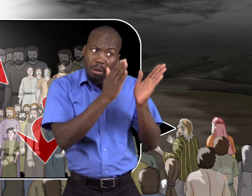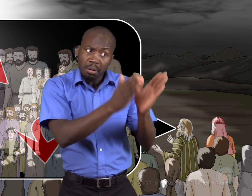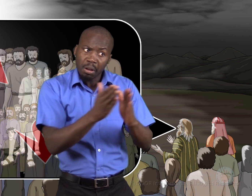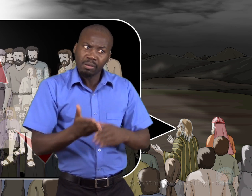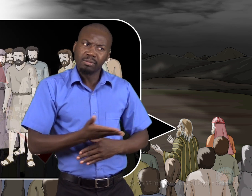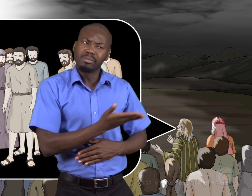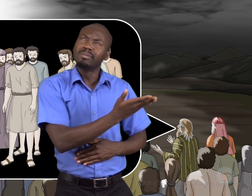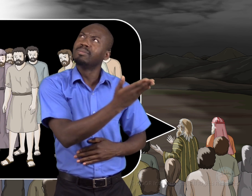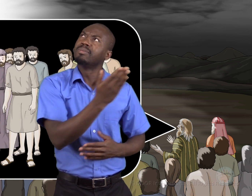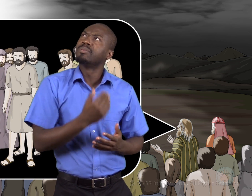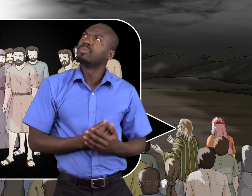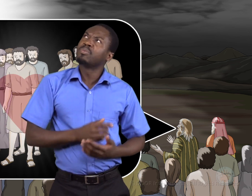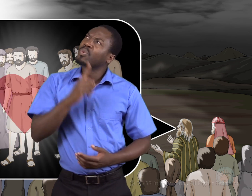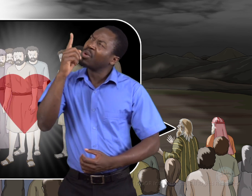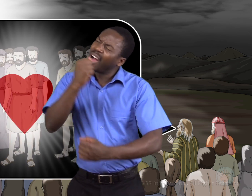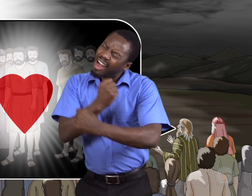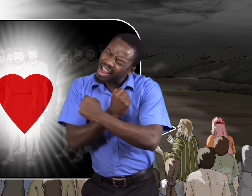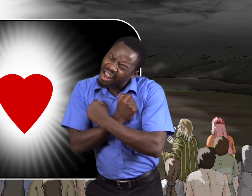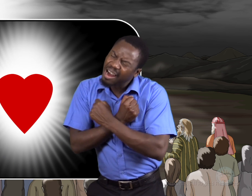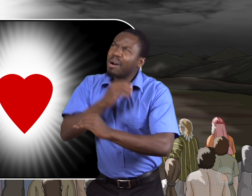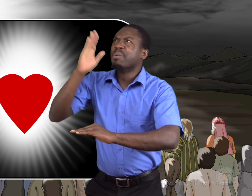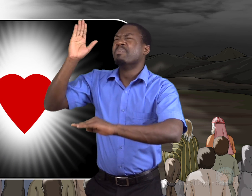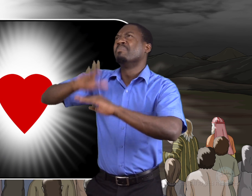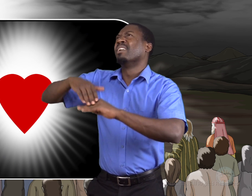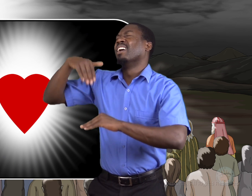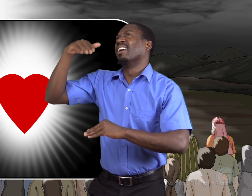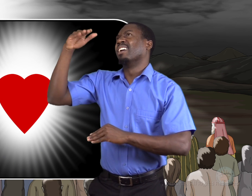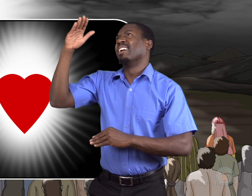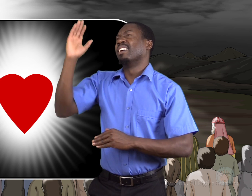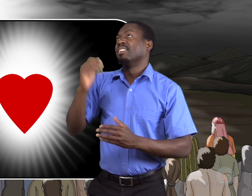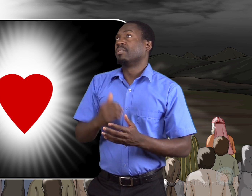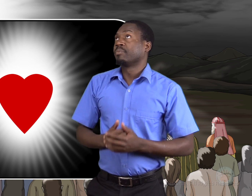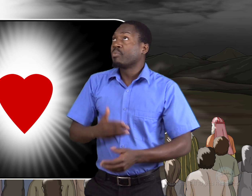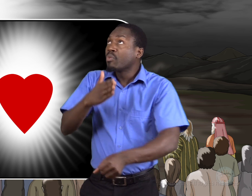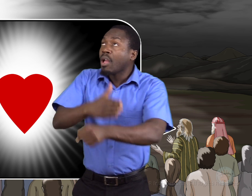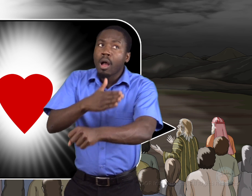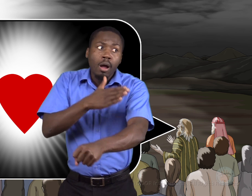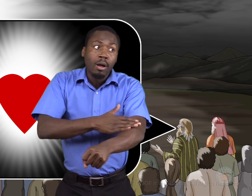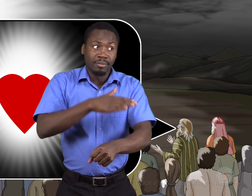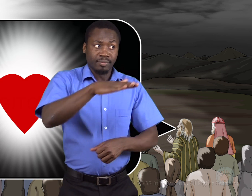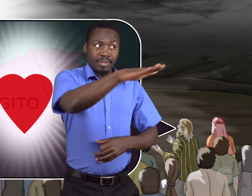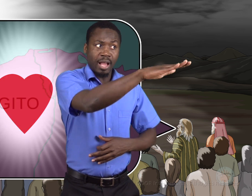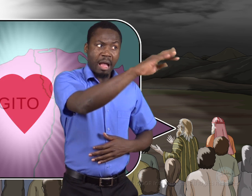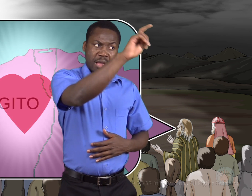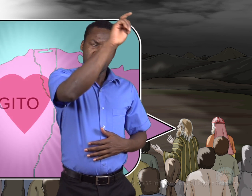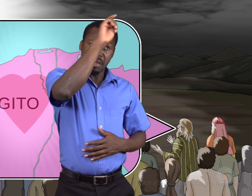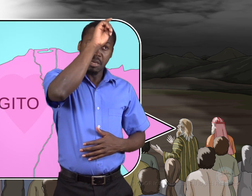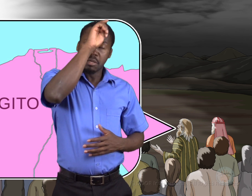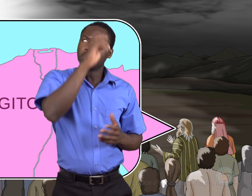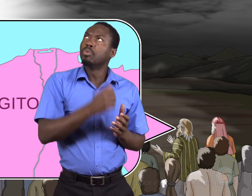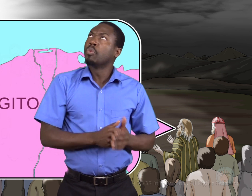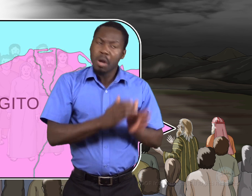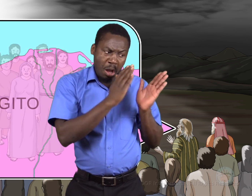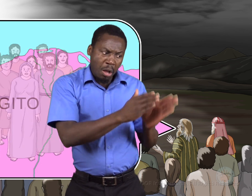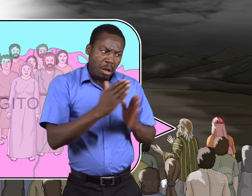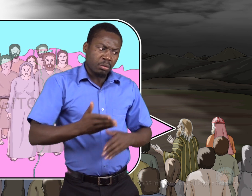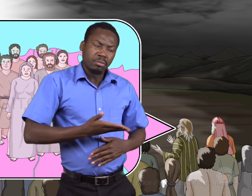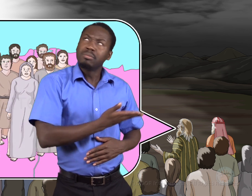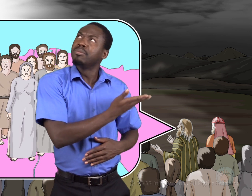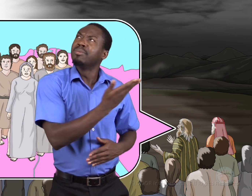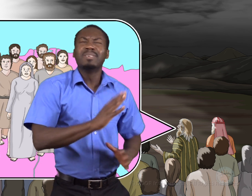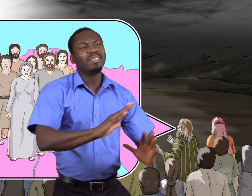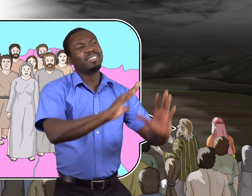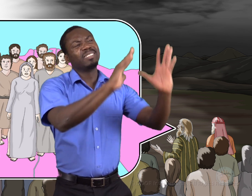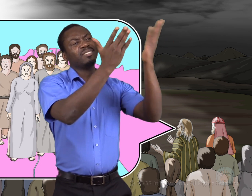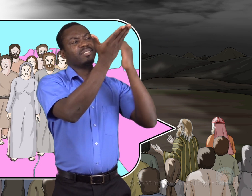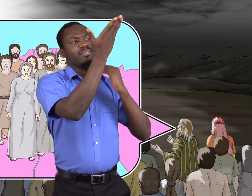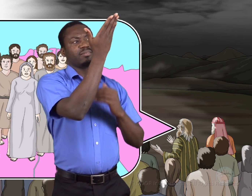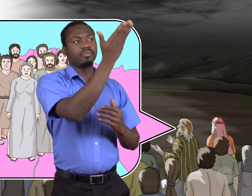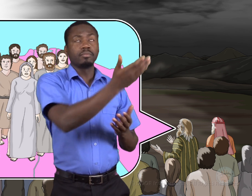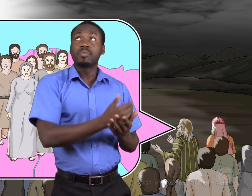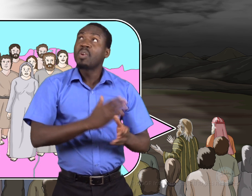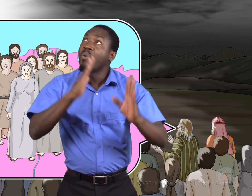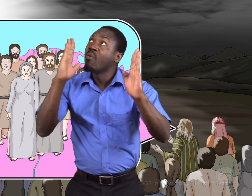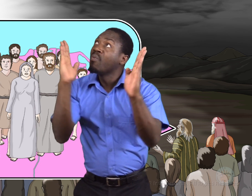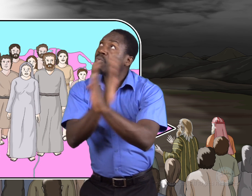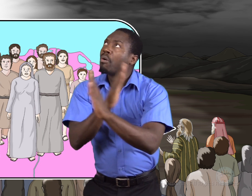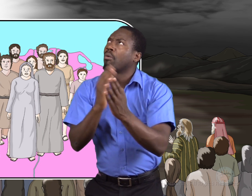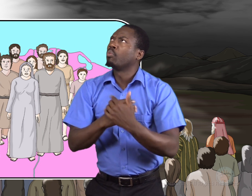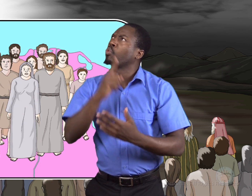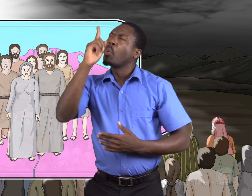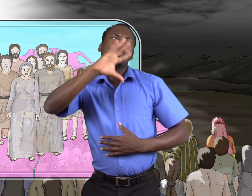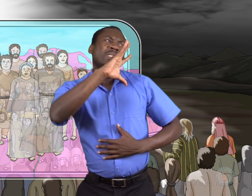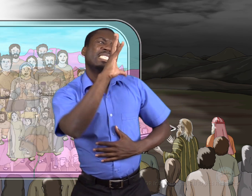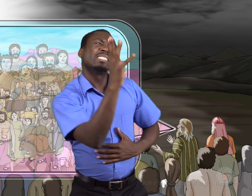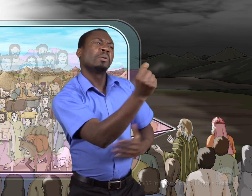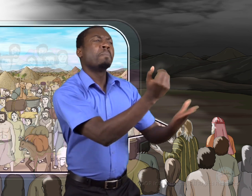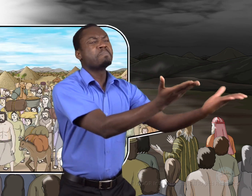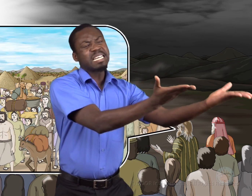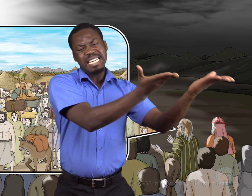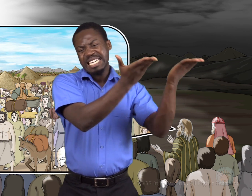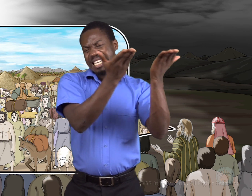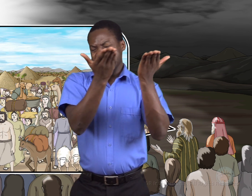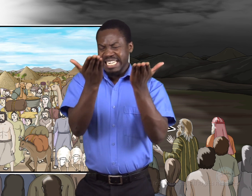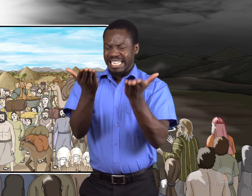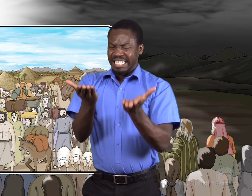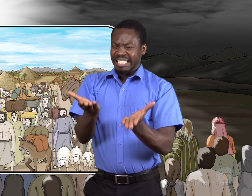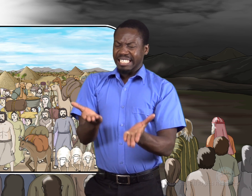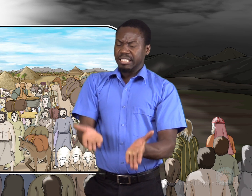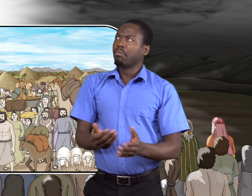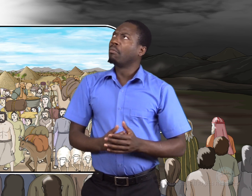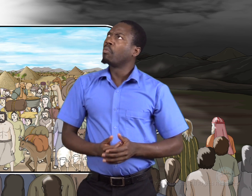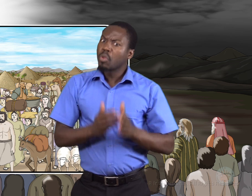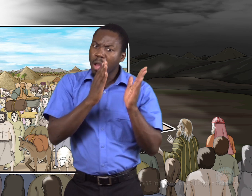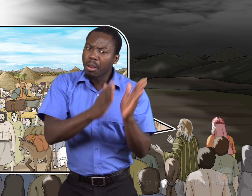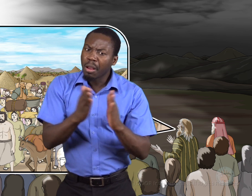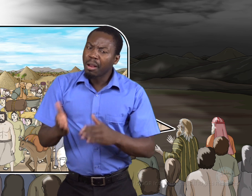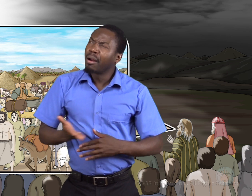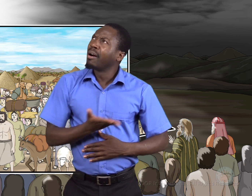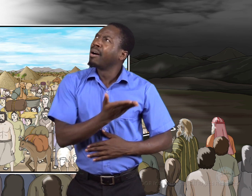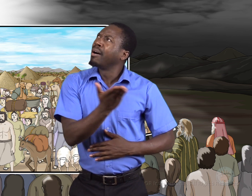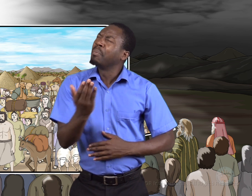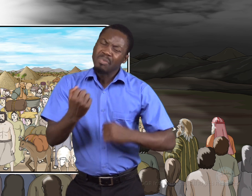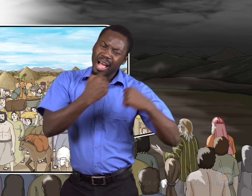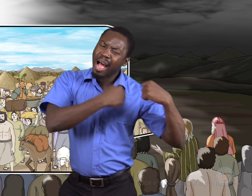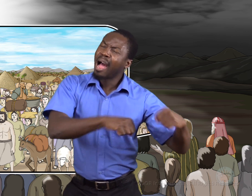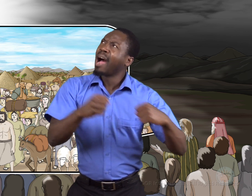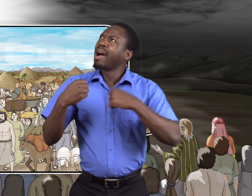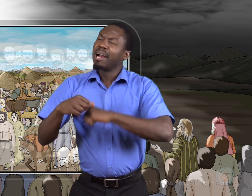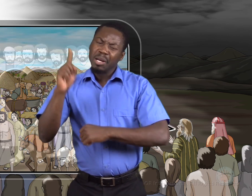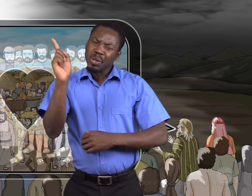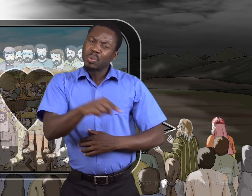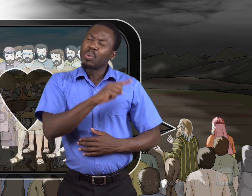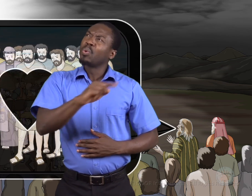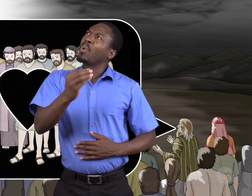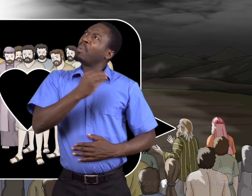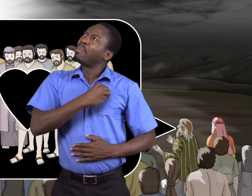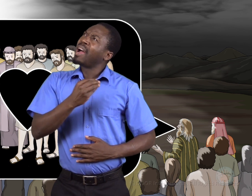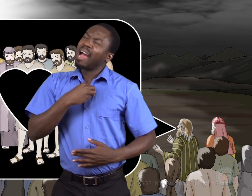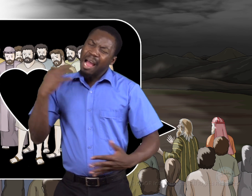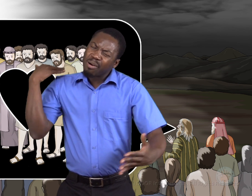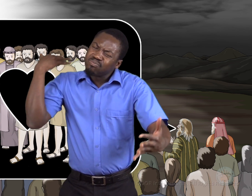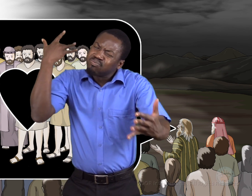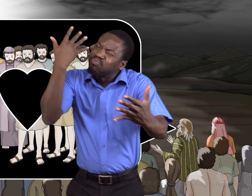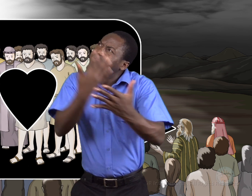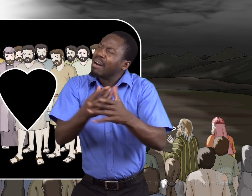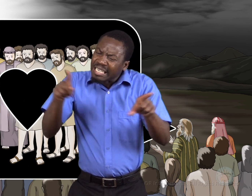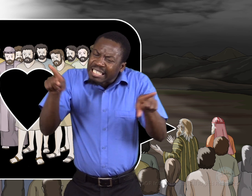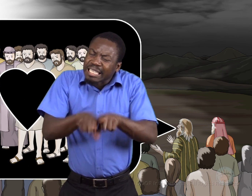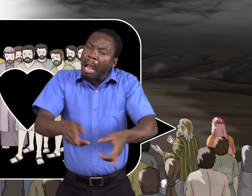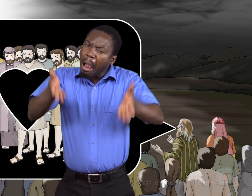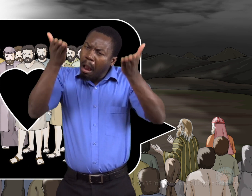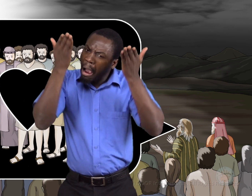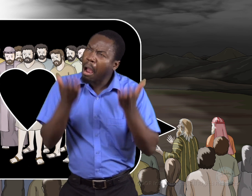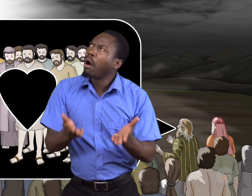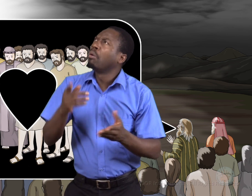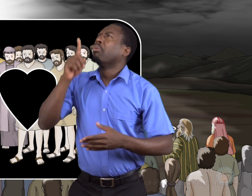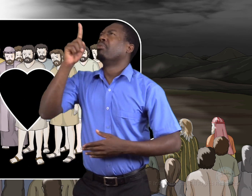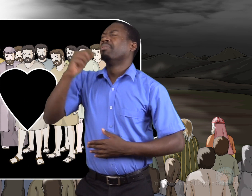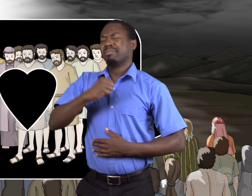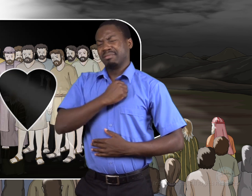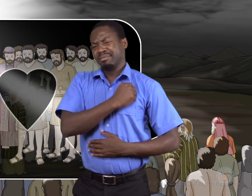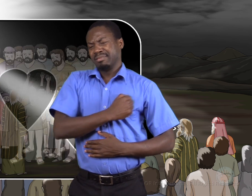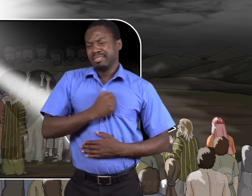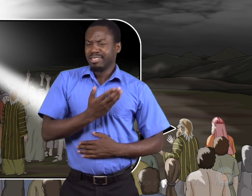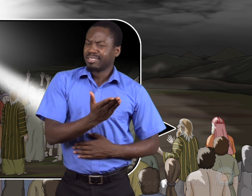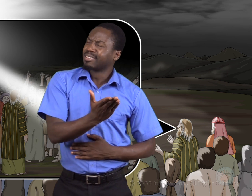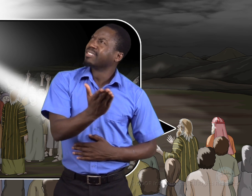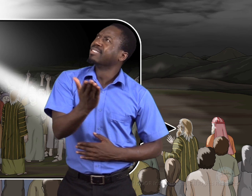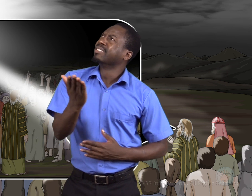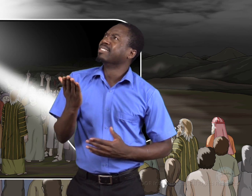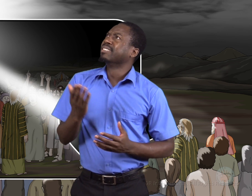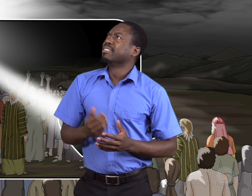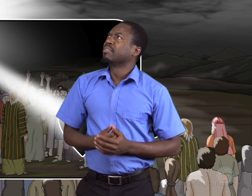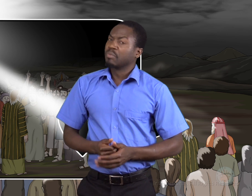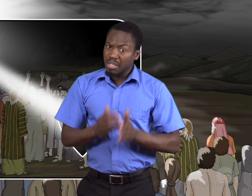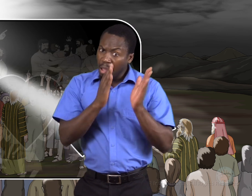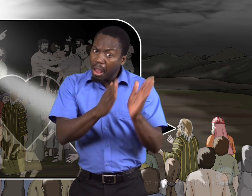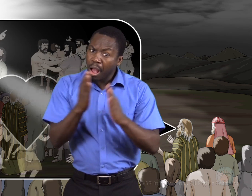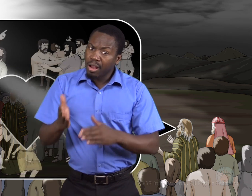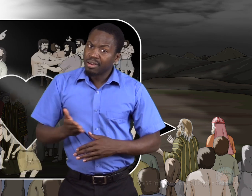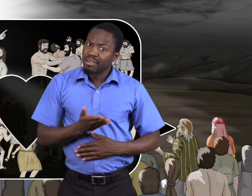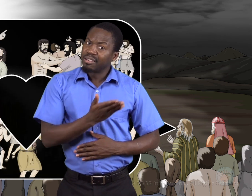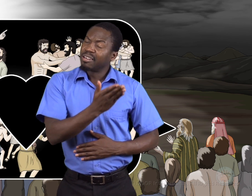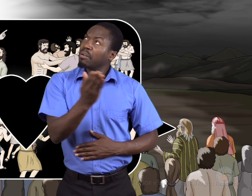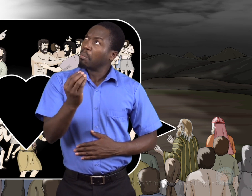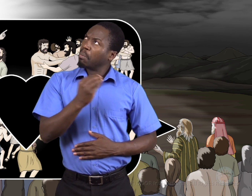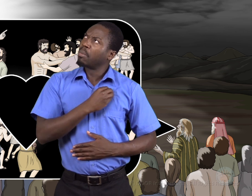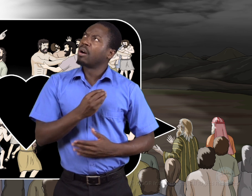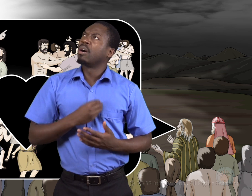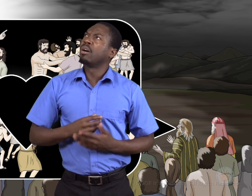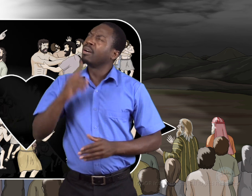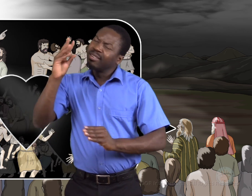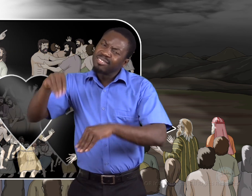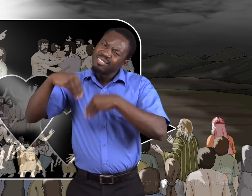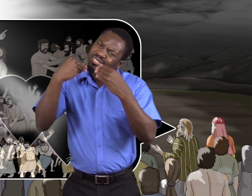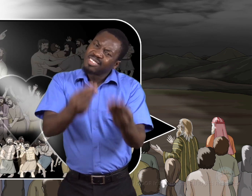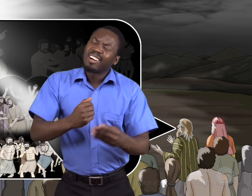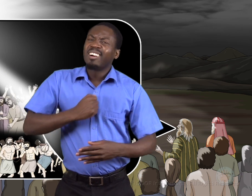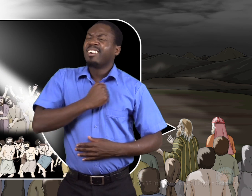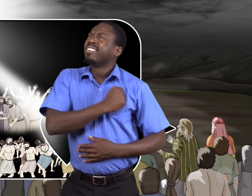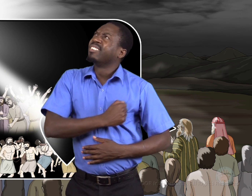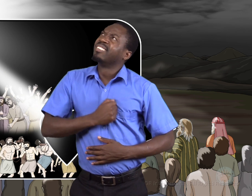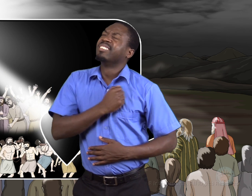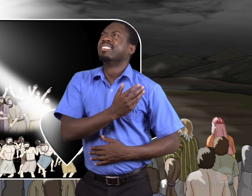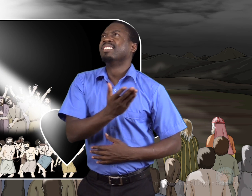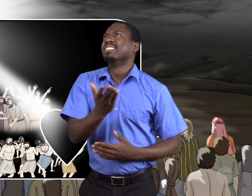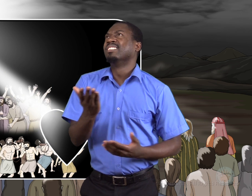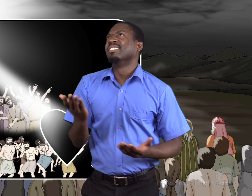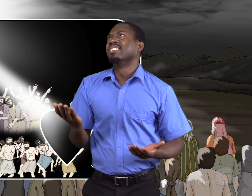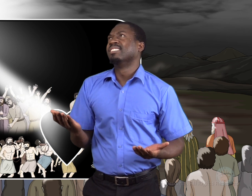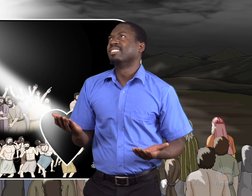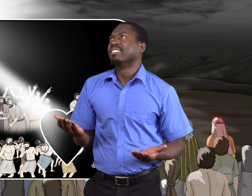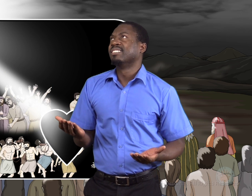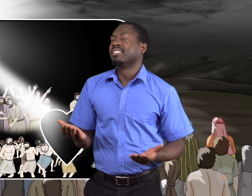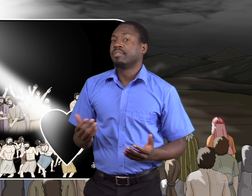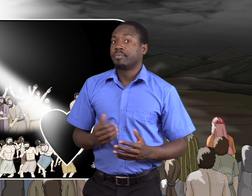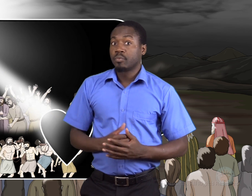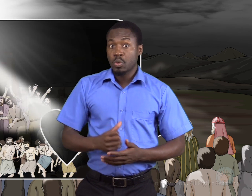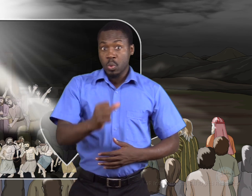Pardon, I pray, the iniquity of this people, in keeping with the greatness of Your loving devotion, just as You have forgiven them ever since they left Egypt.”